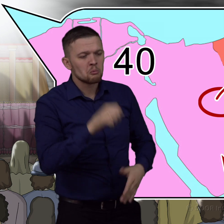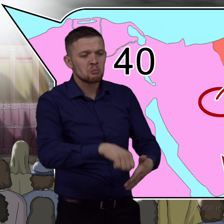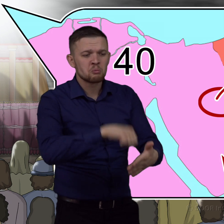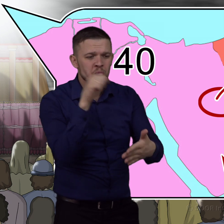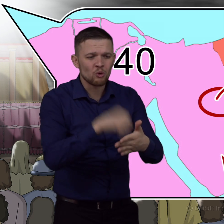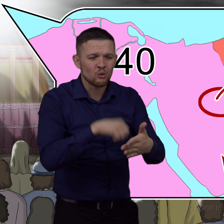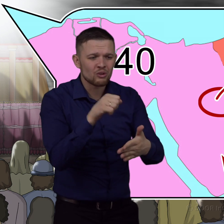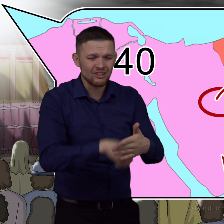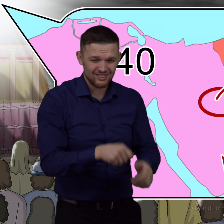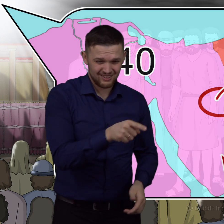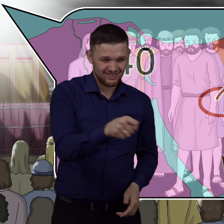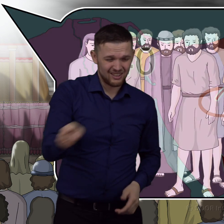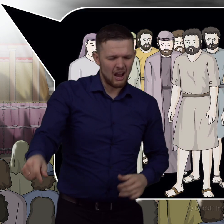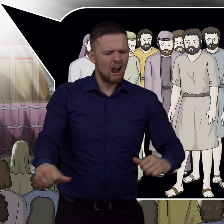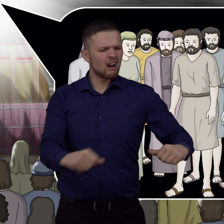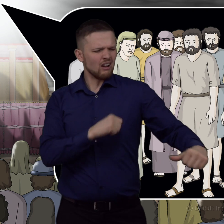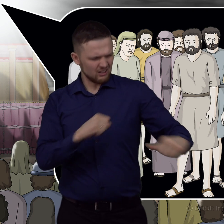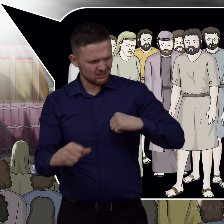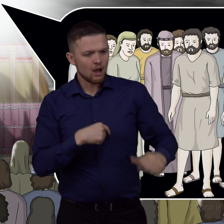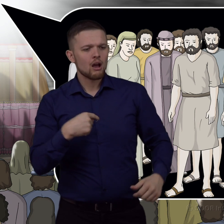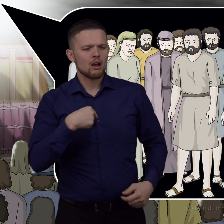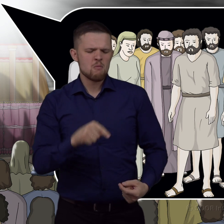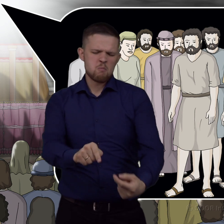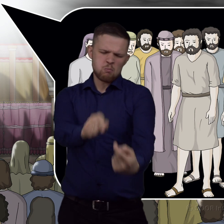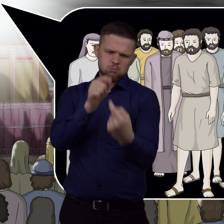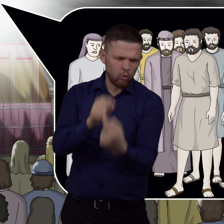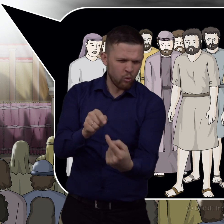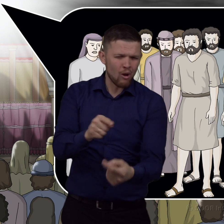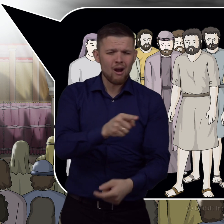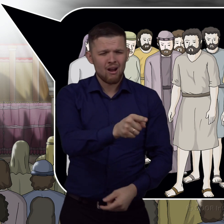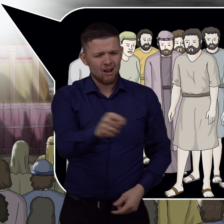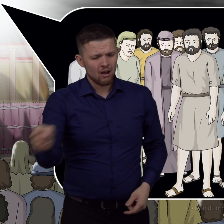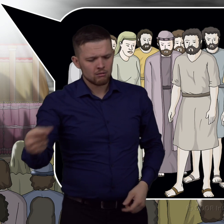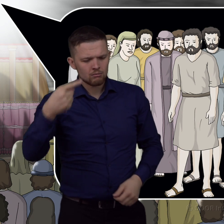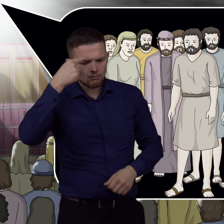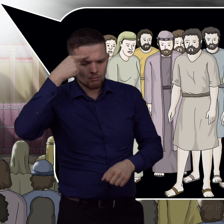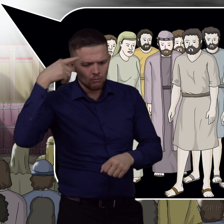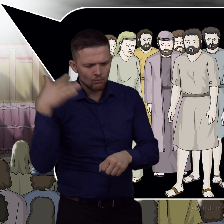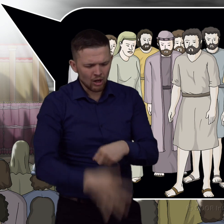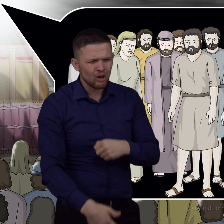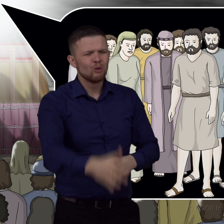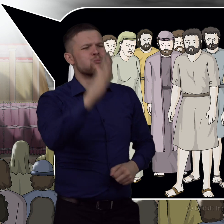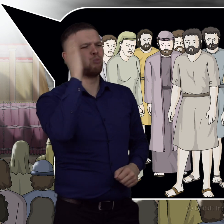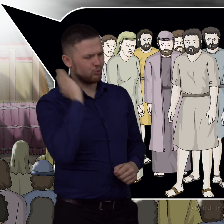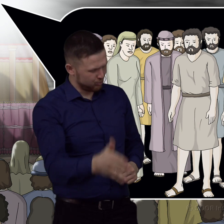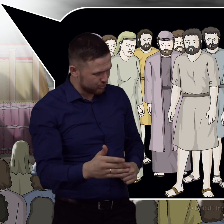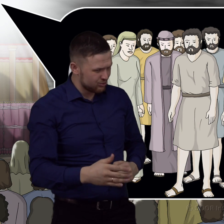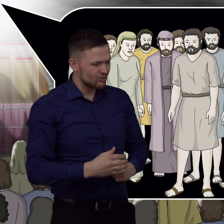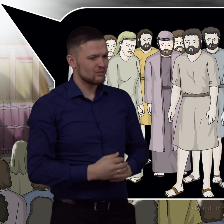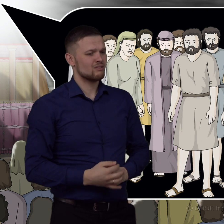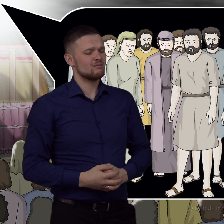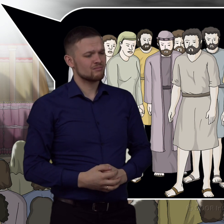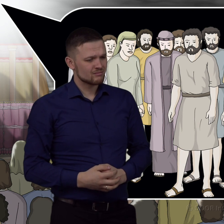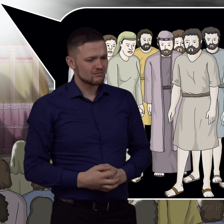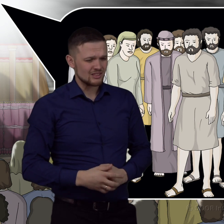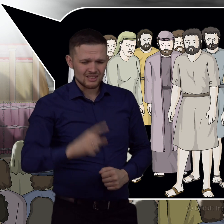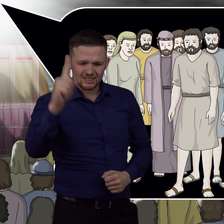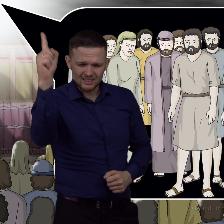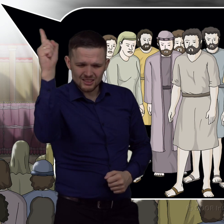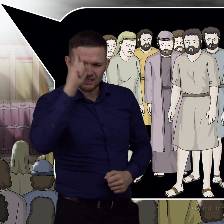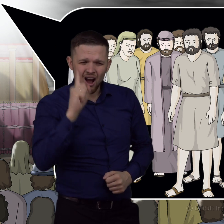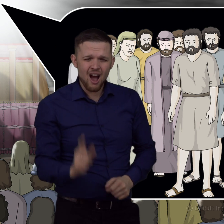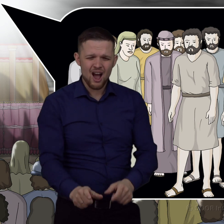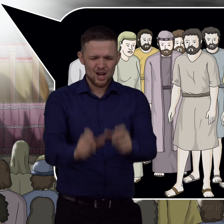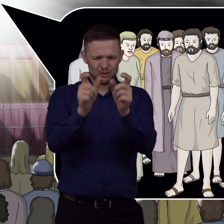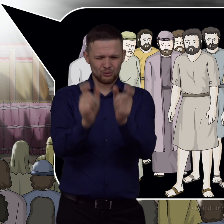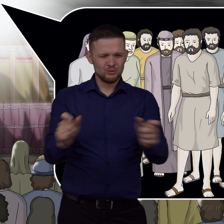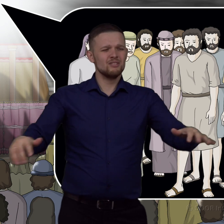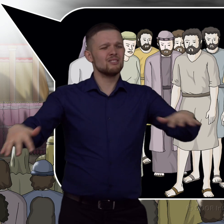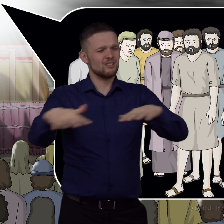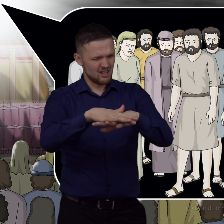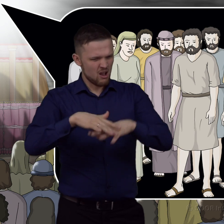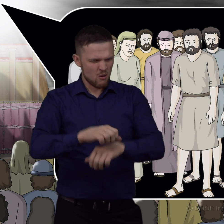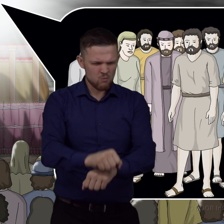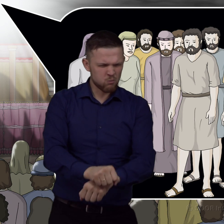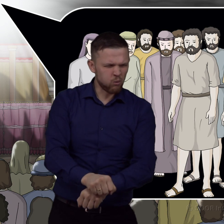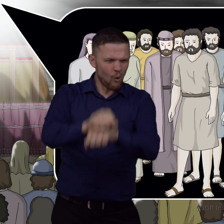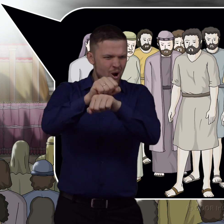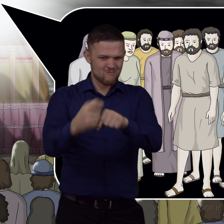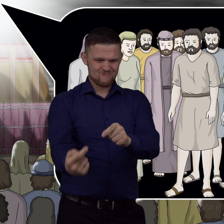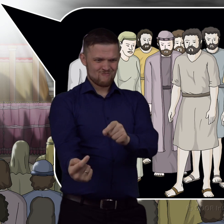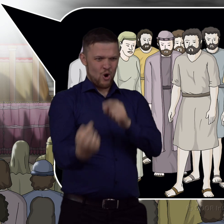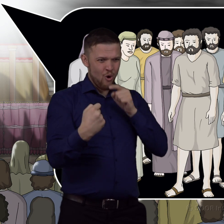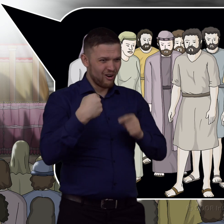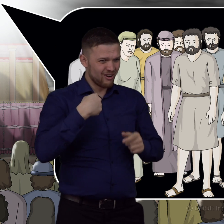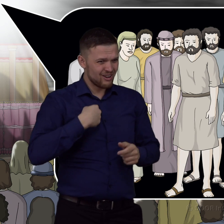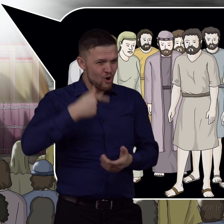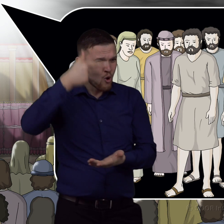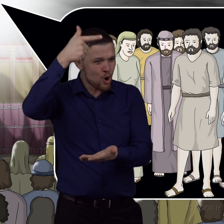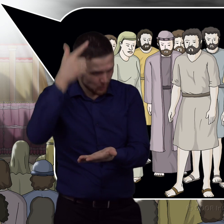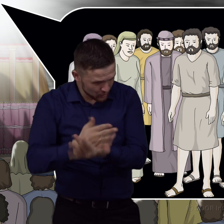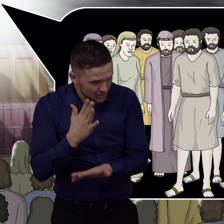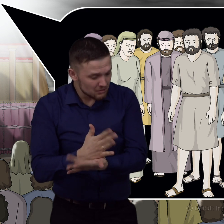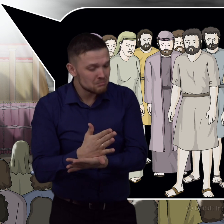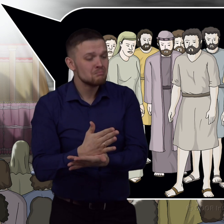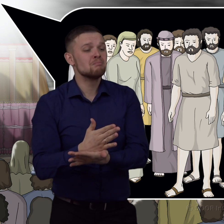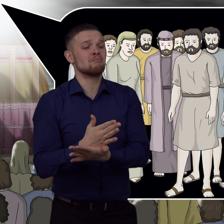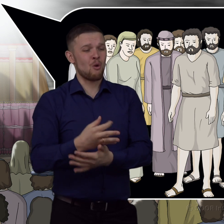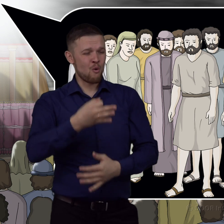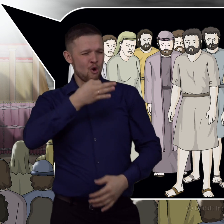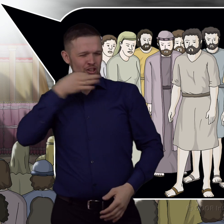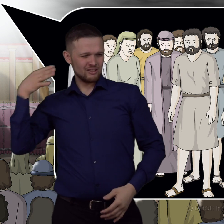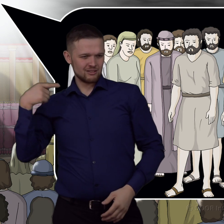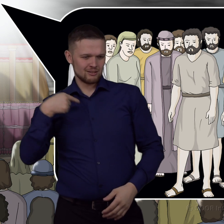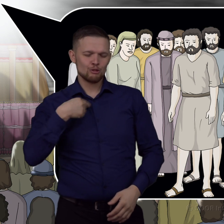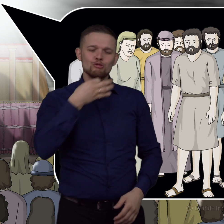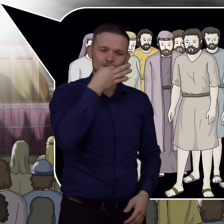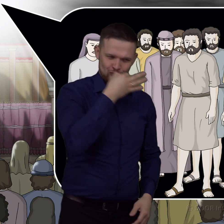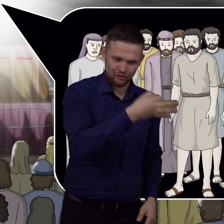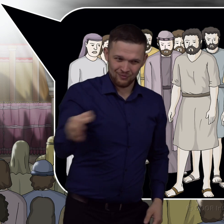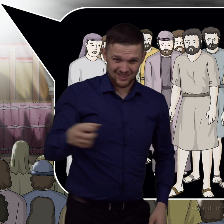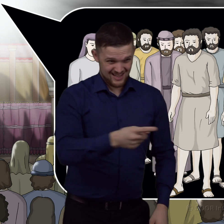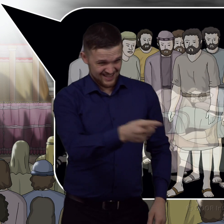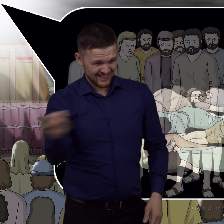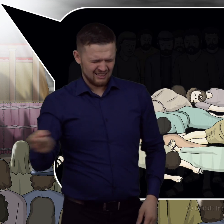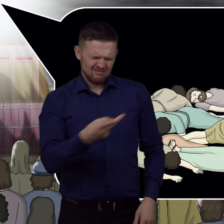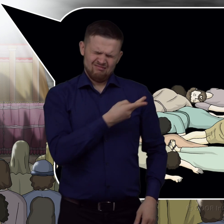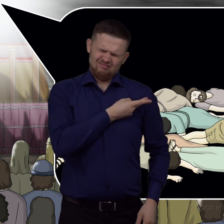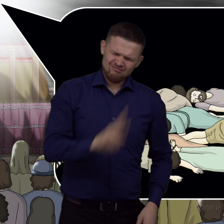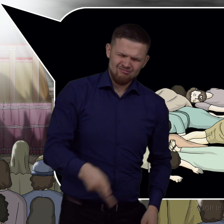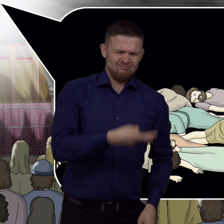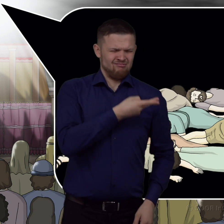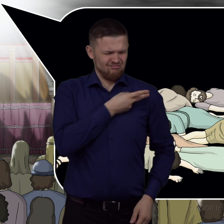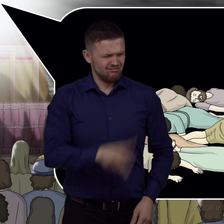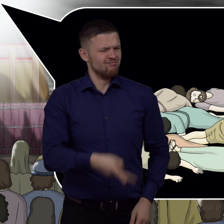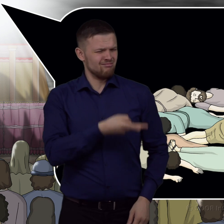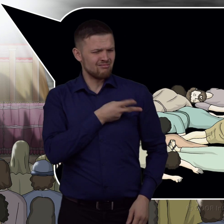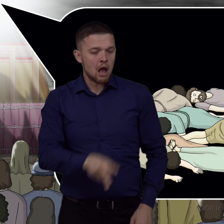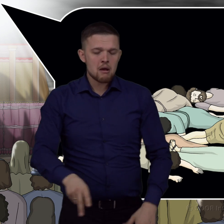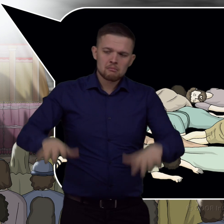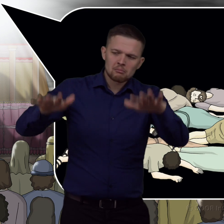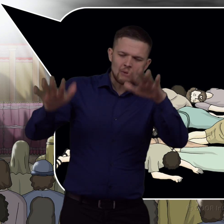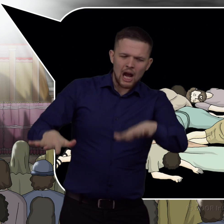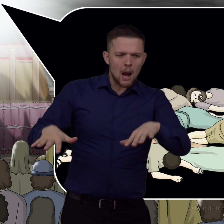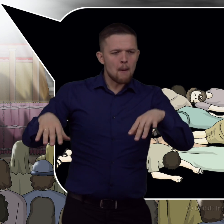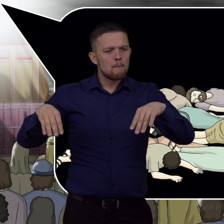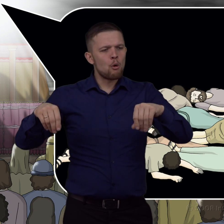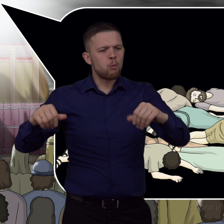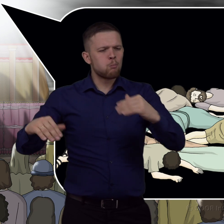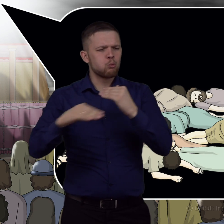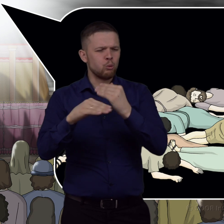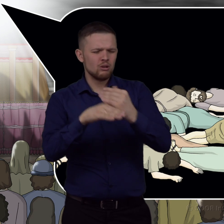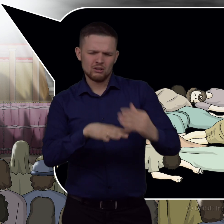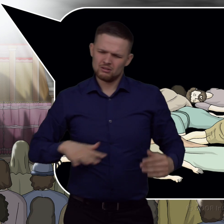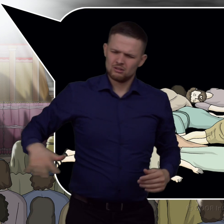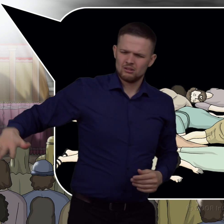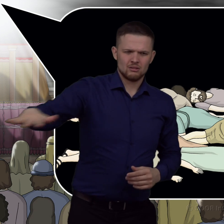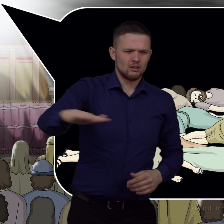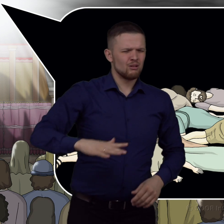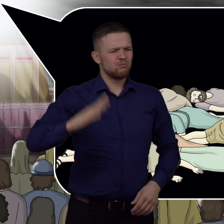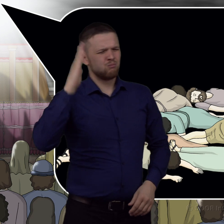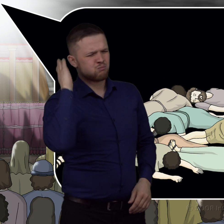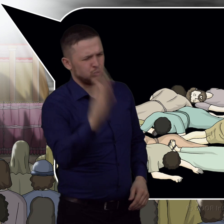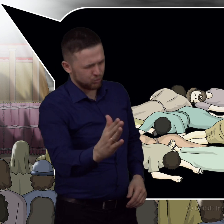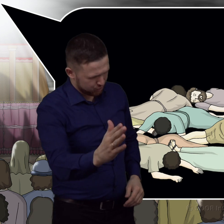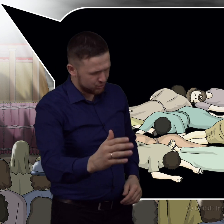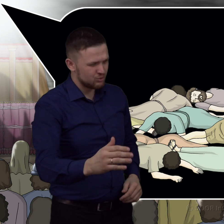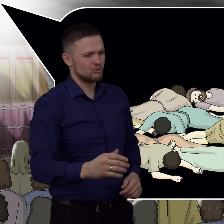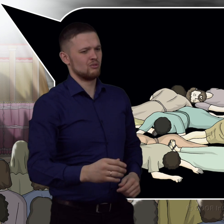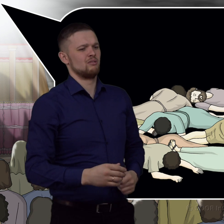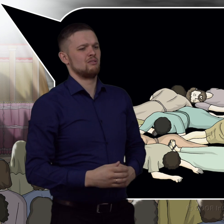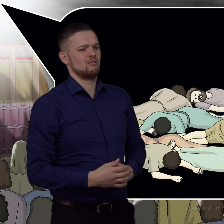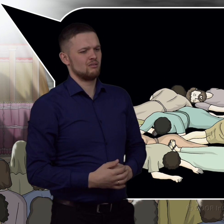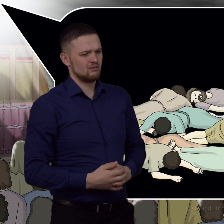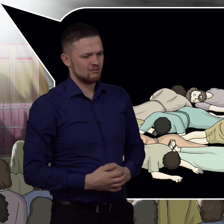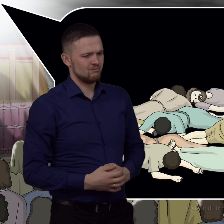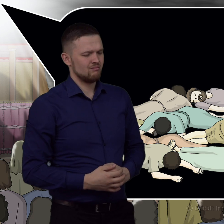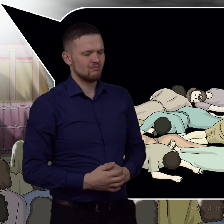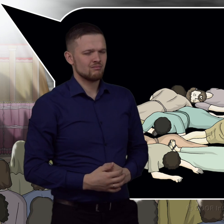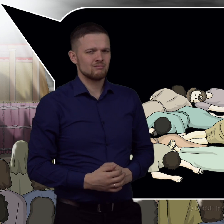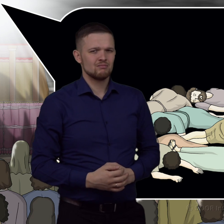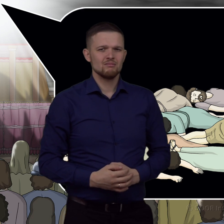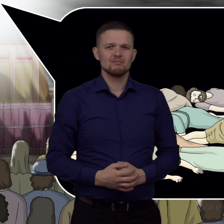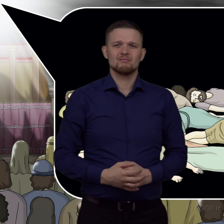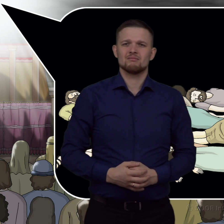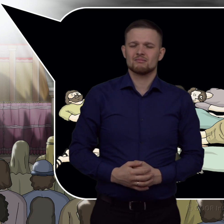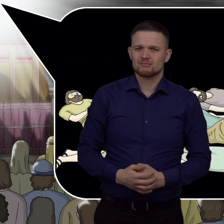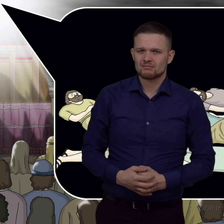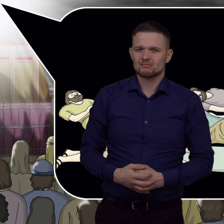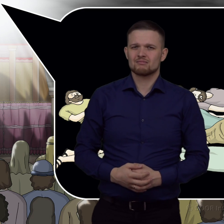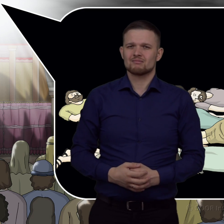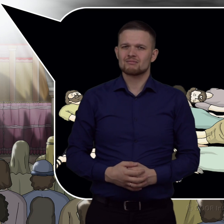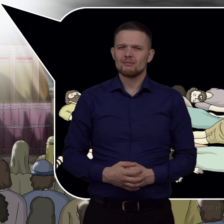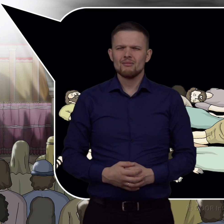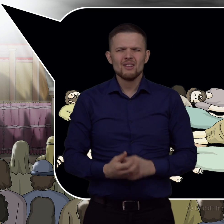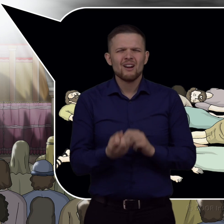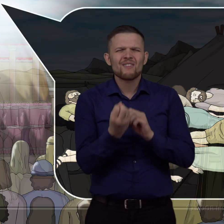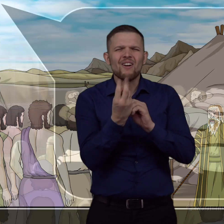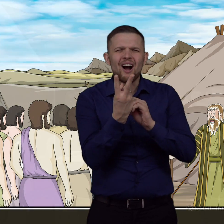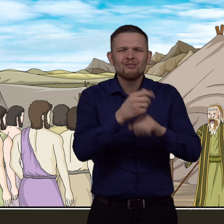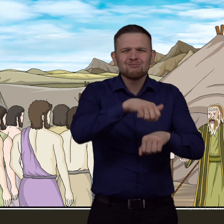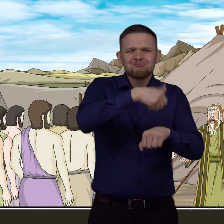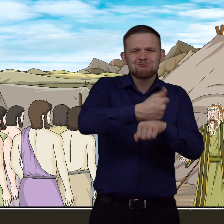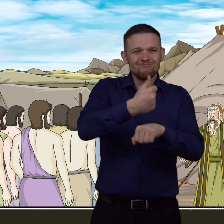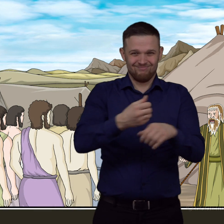I, the LORD, have spoken, and I will surely do these things to this entire wicked congregation, which has conspired against Me. They will meet their end in the wilderness, and there they will die.”